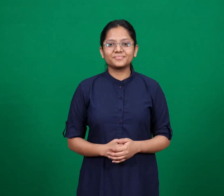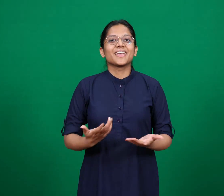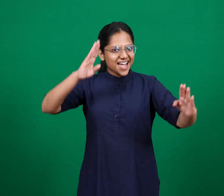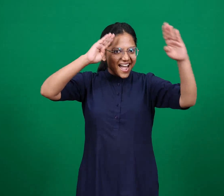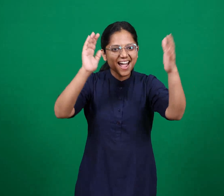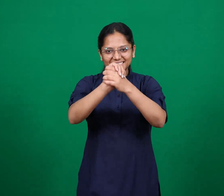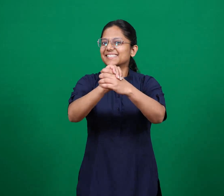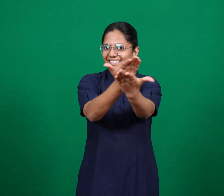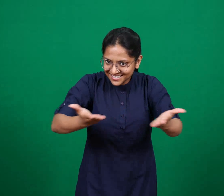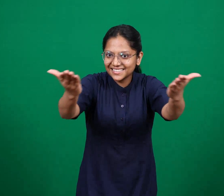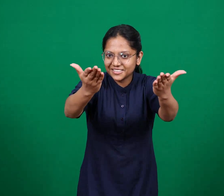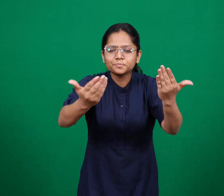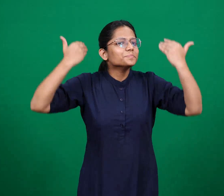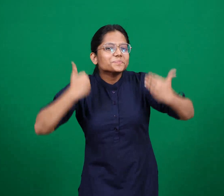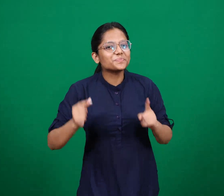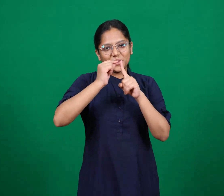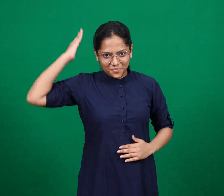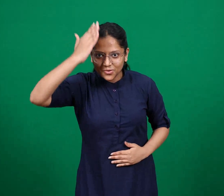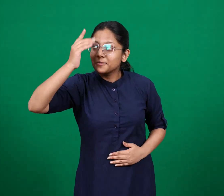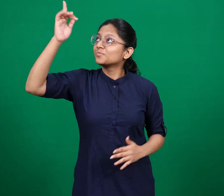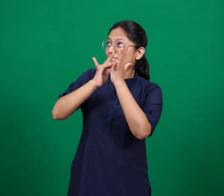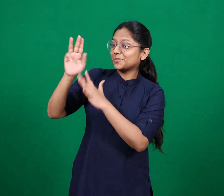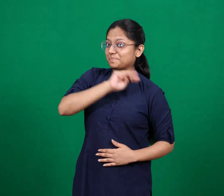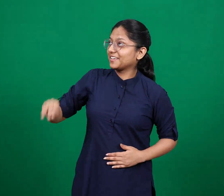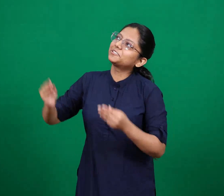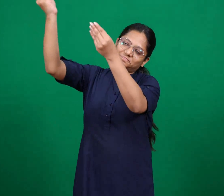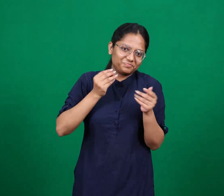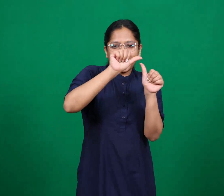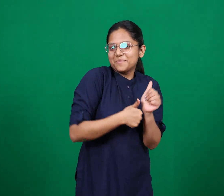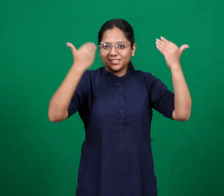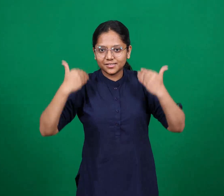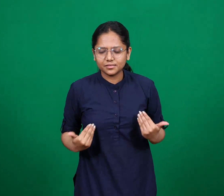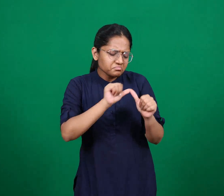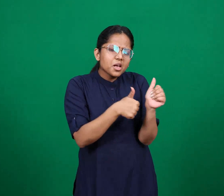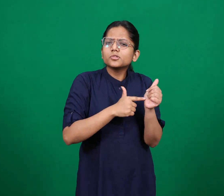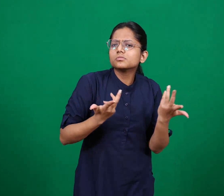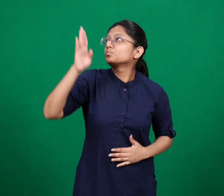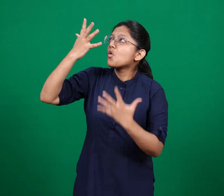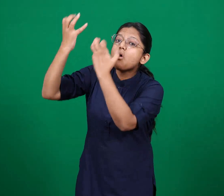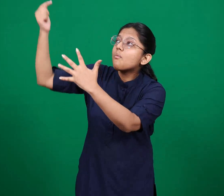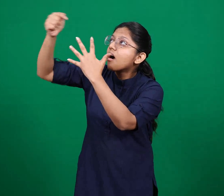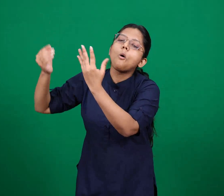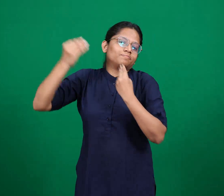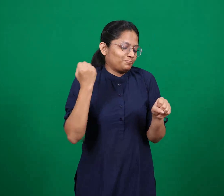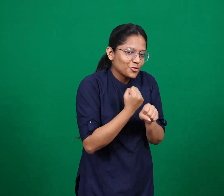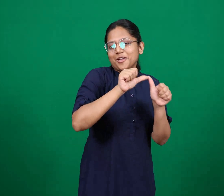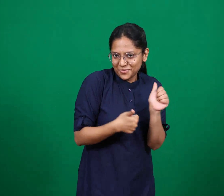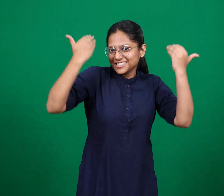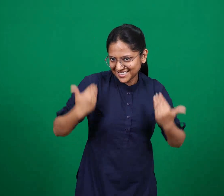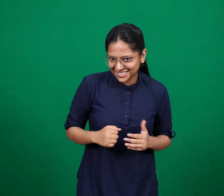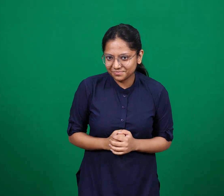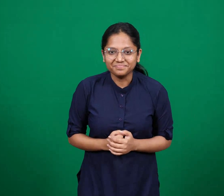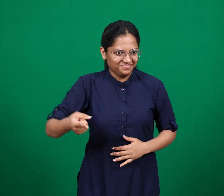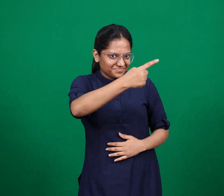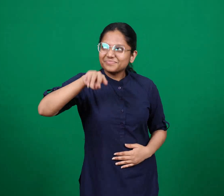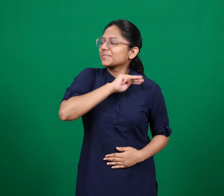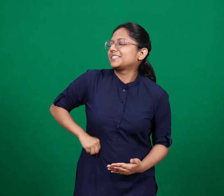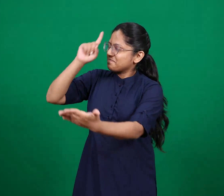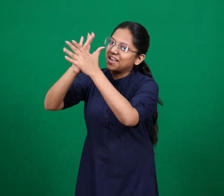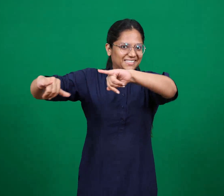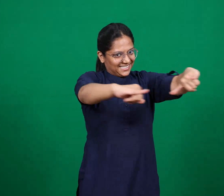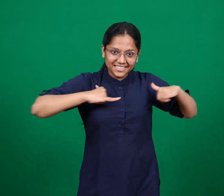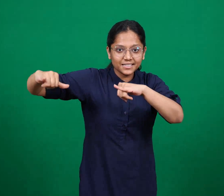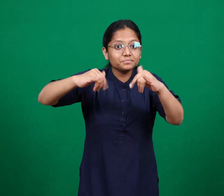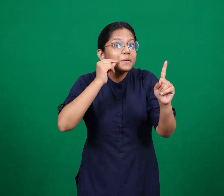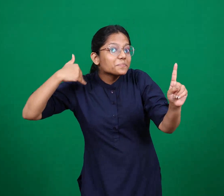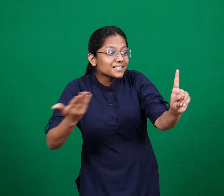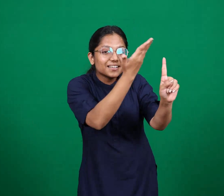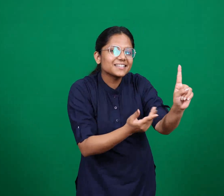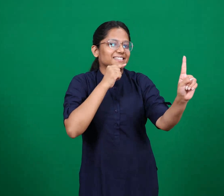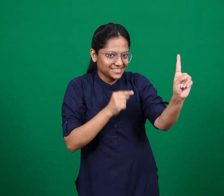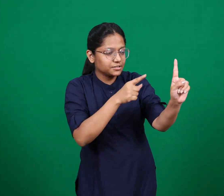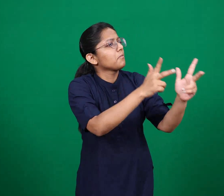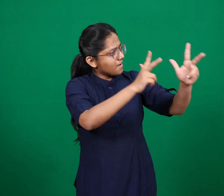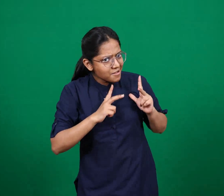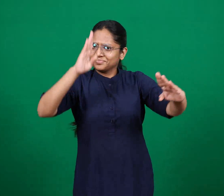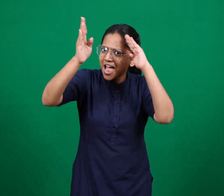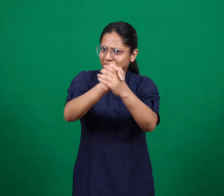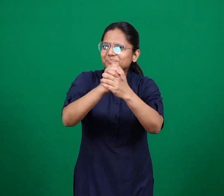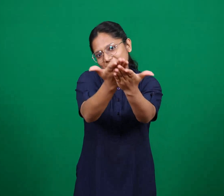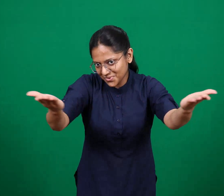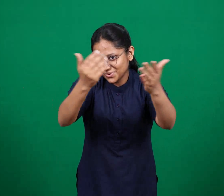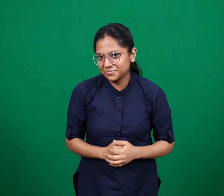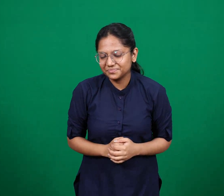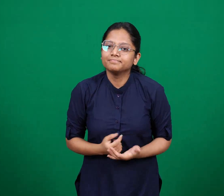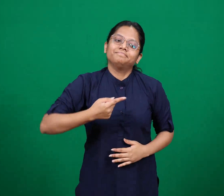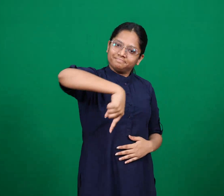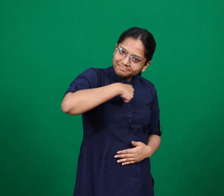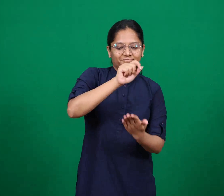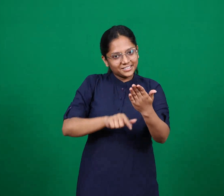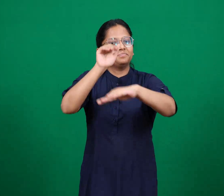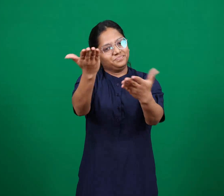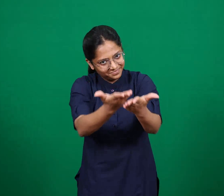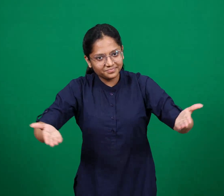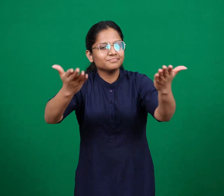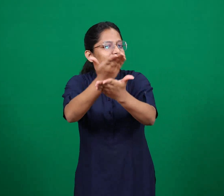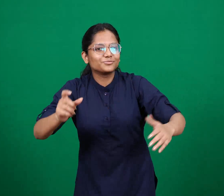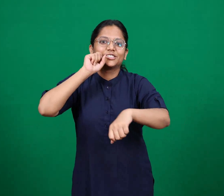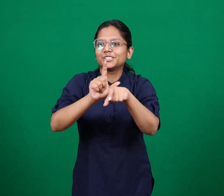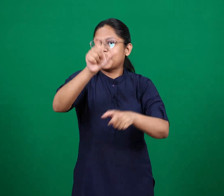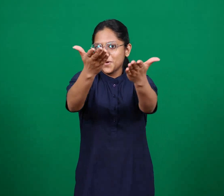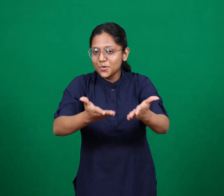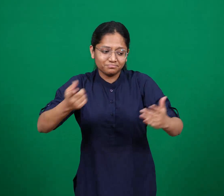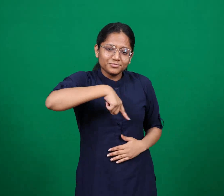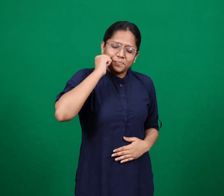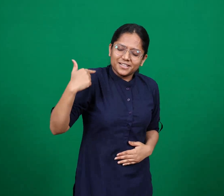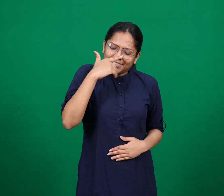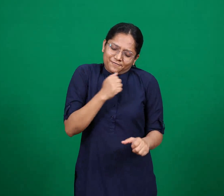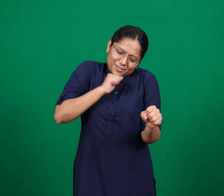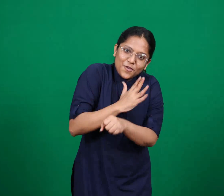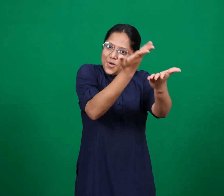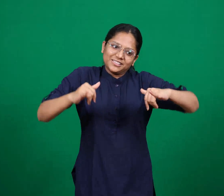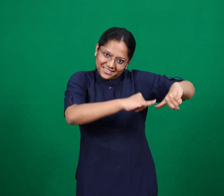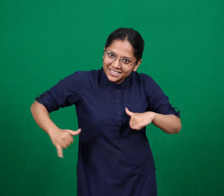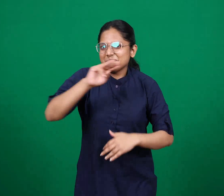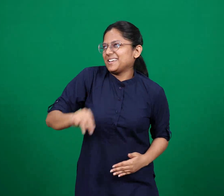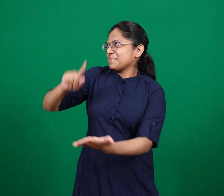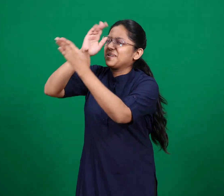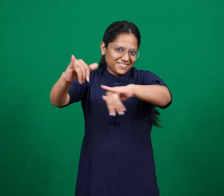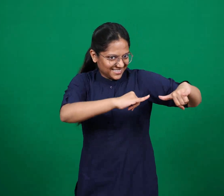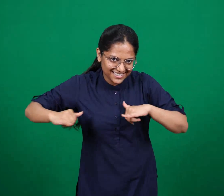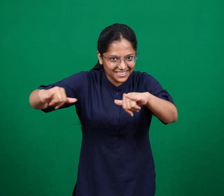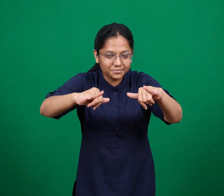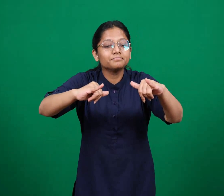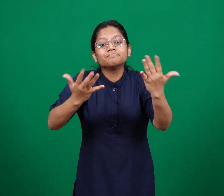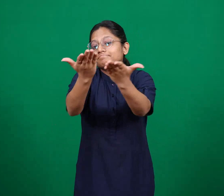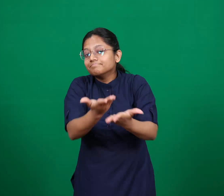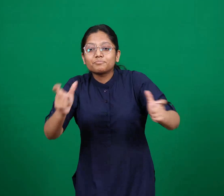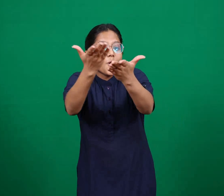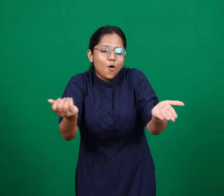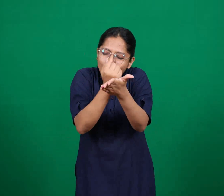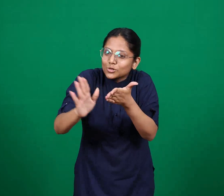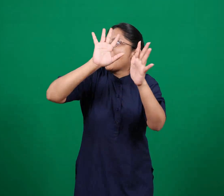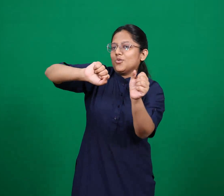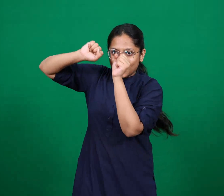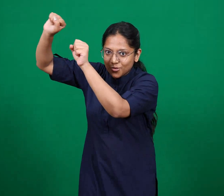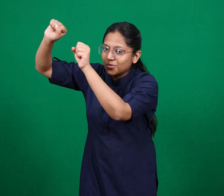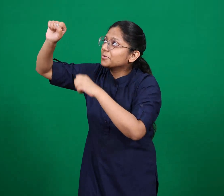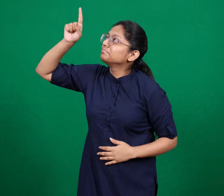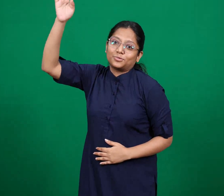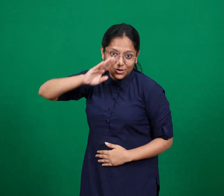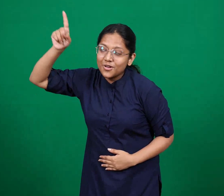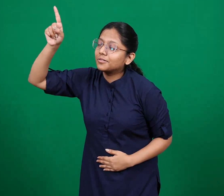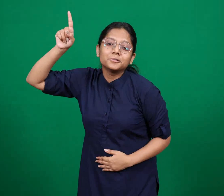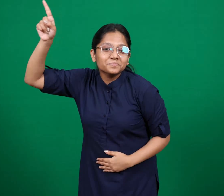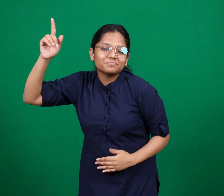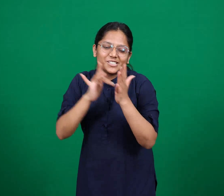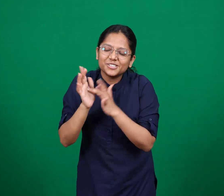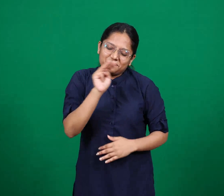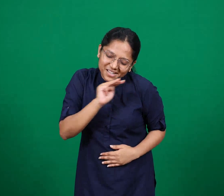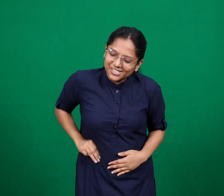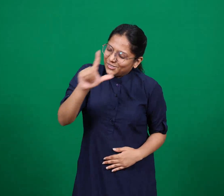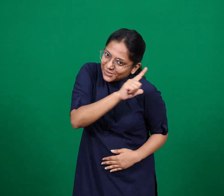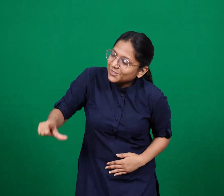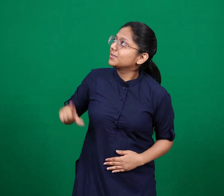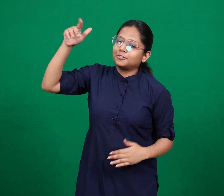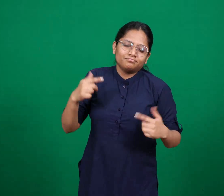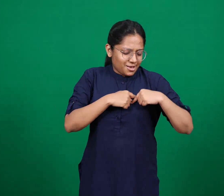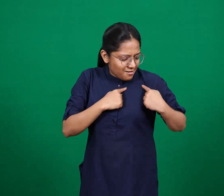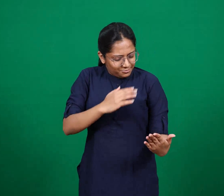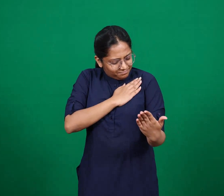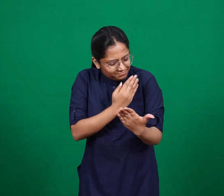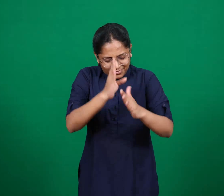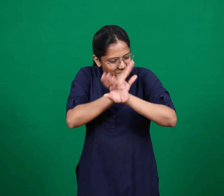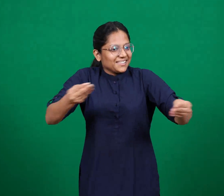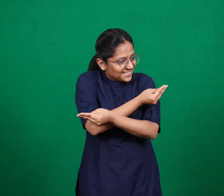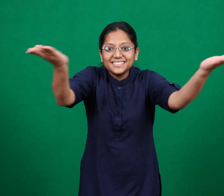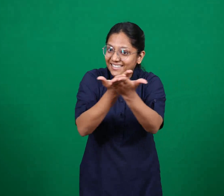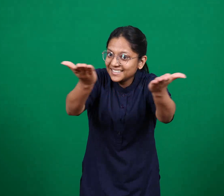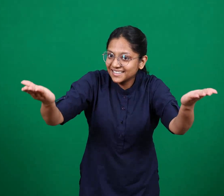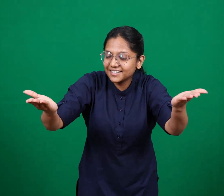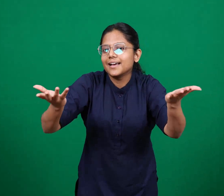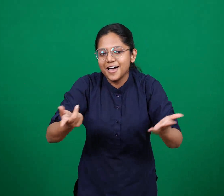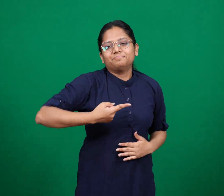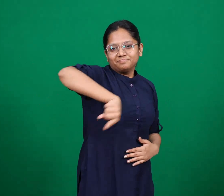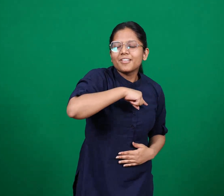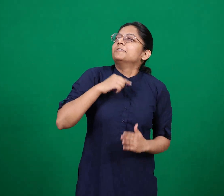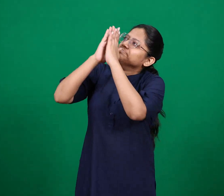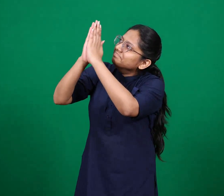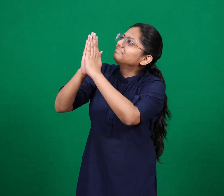Paul, an apostle of Christ Jesus by the will of God, and Timothy our brother, To the saints and faithful brothers in Christ at Colossae: Grace and peace to you from God our Father.